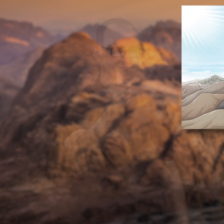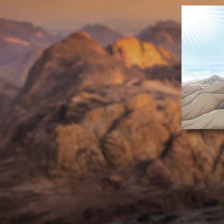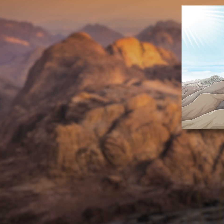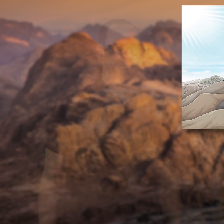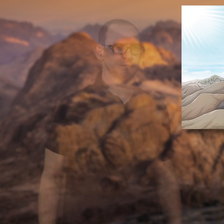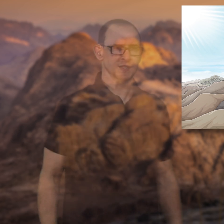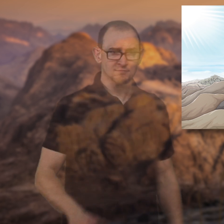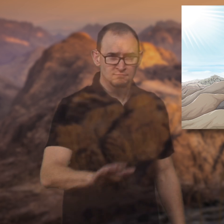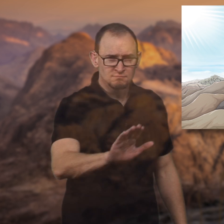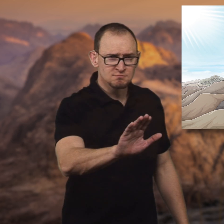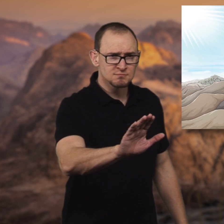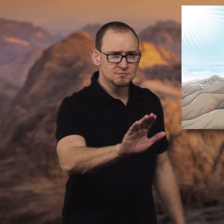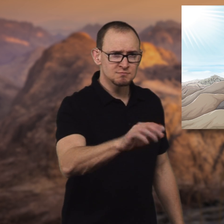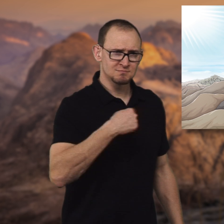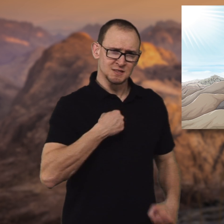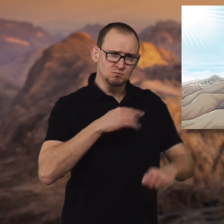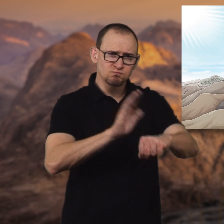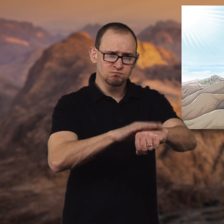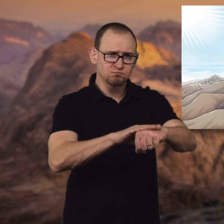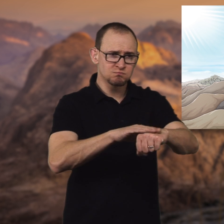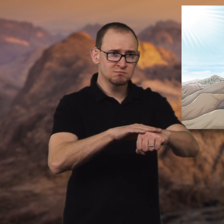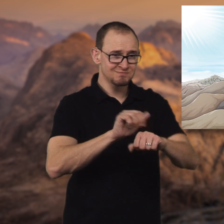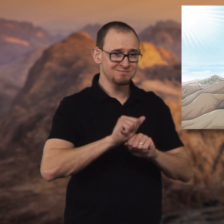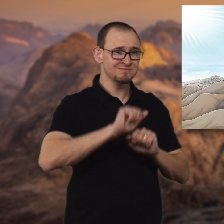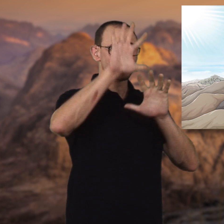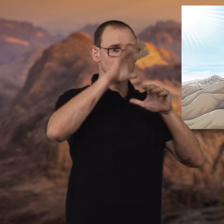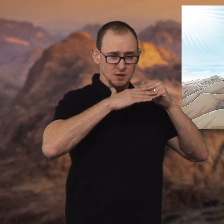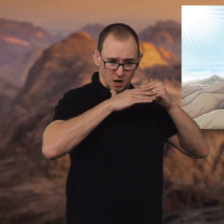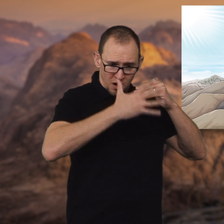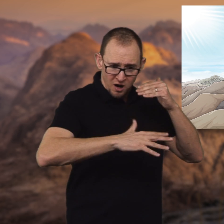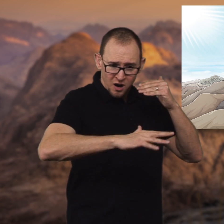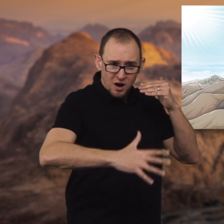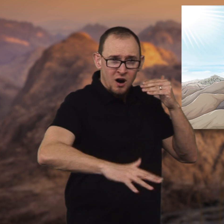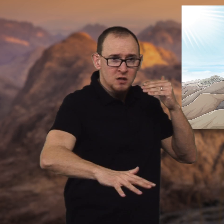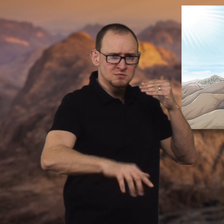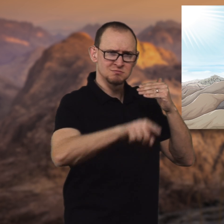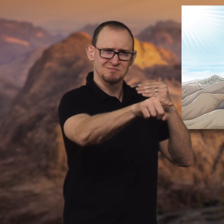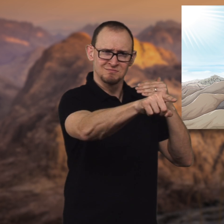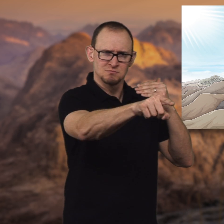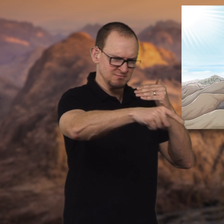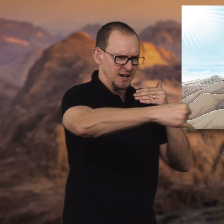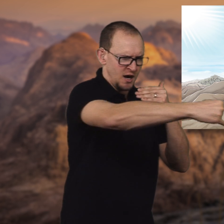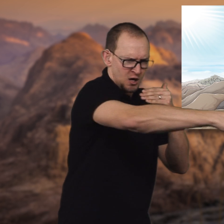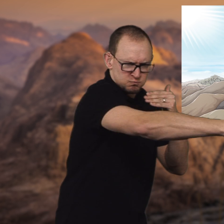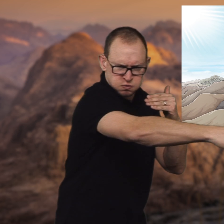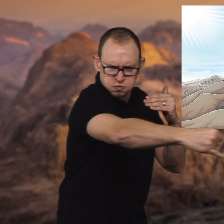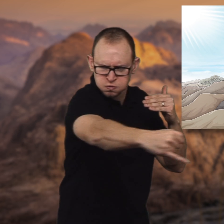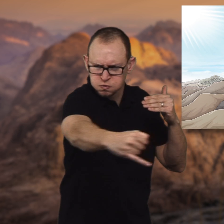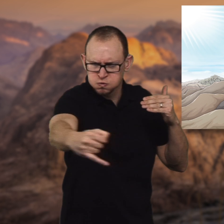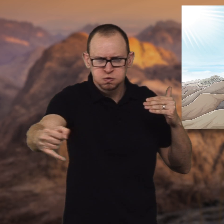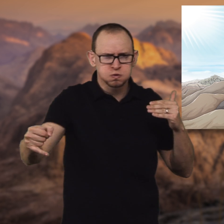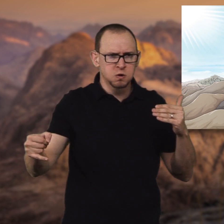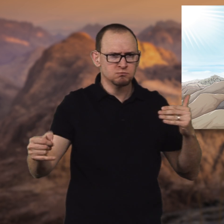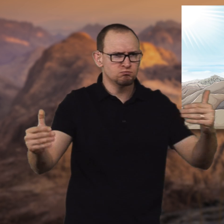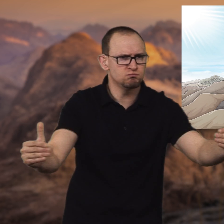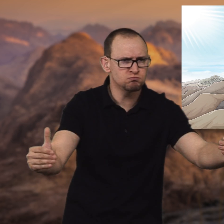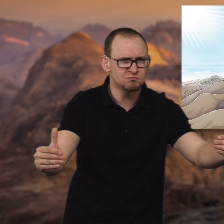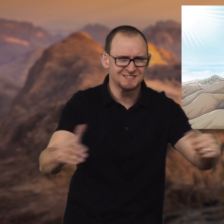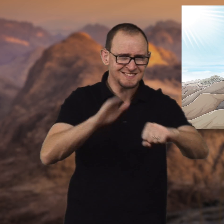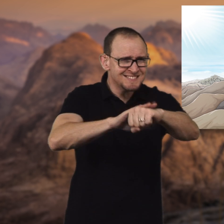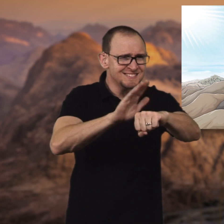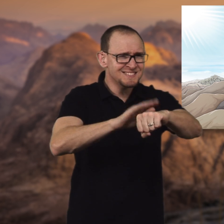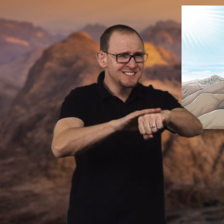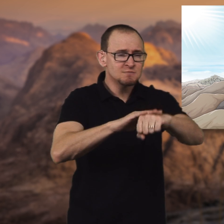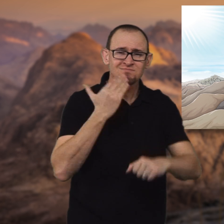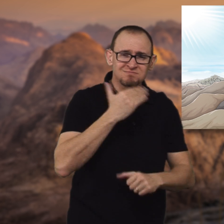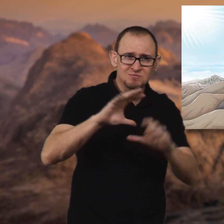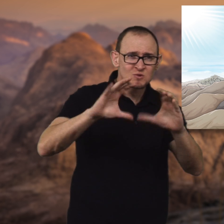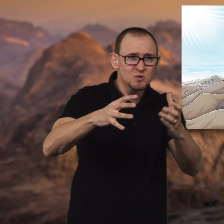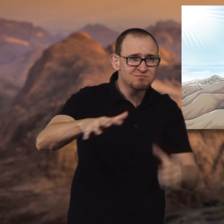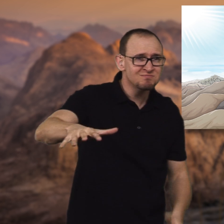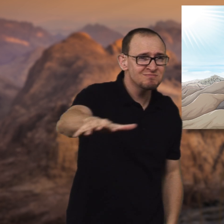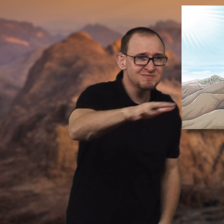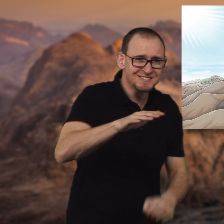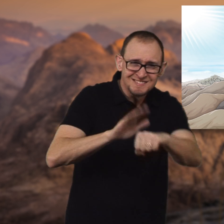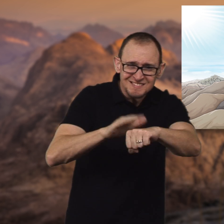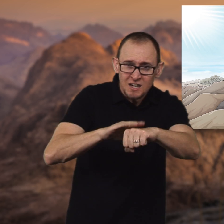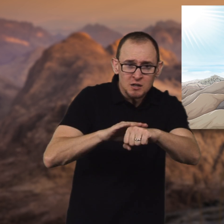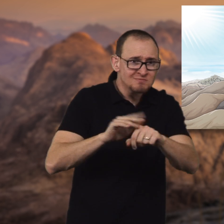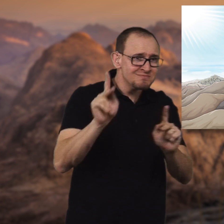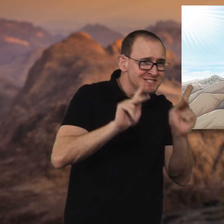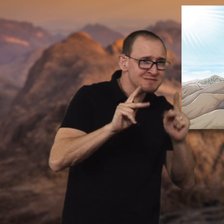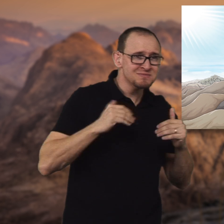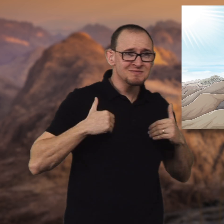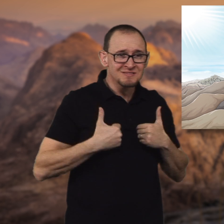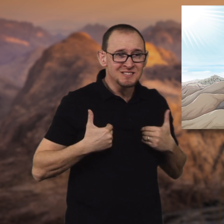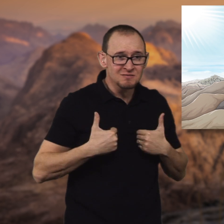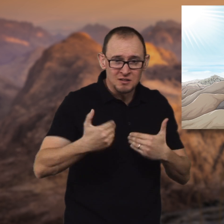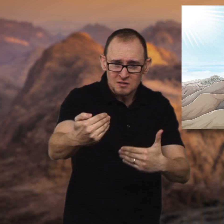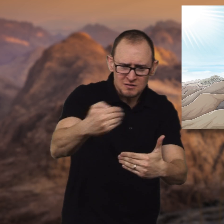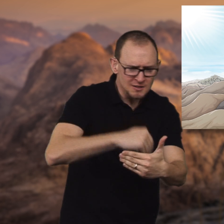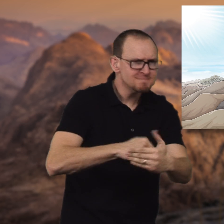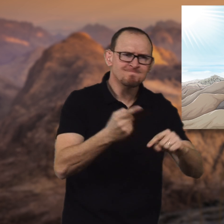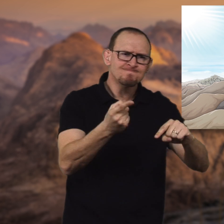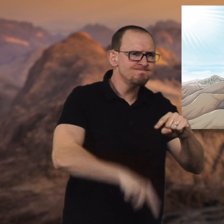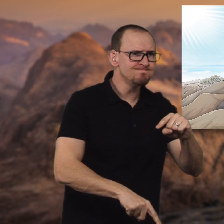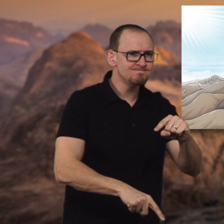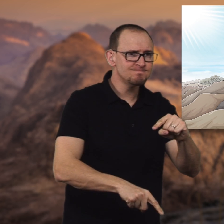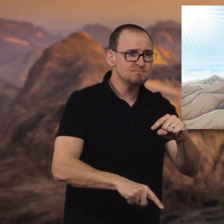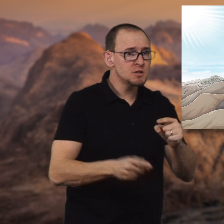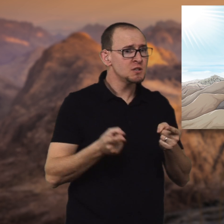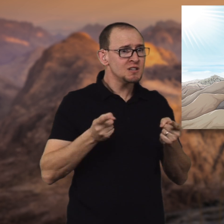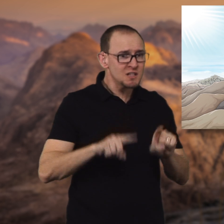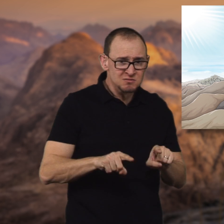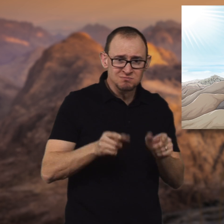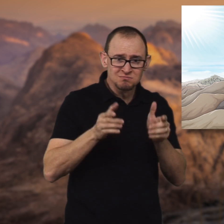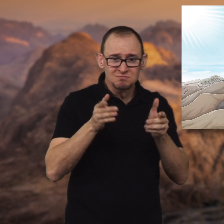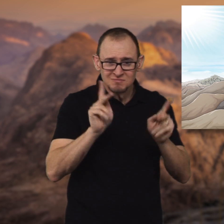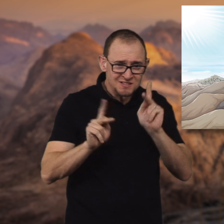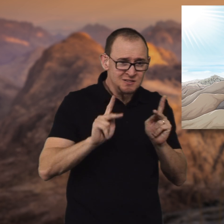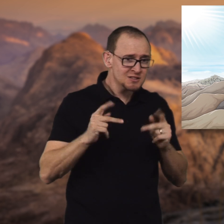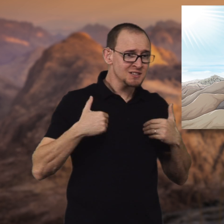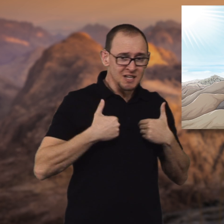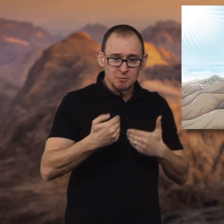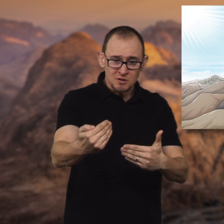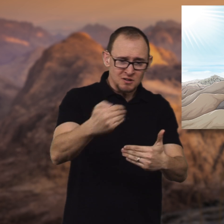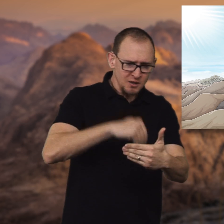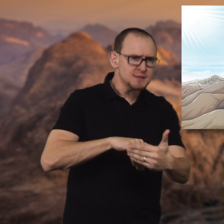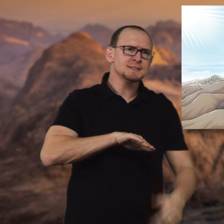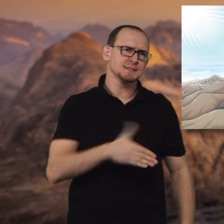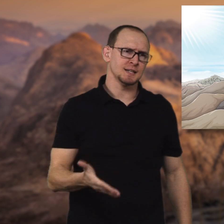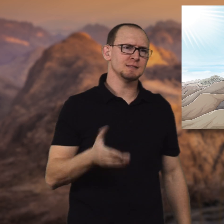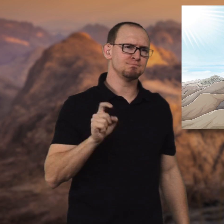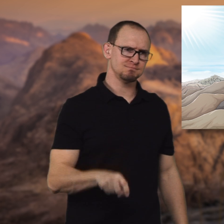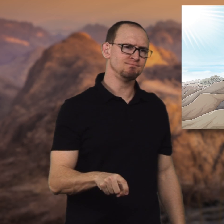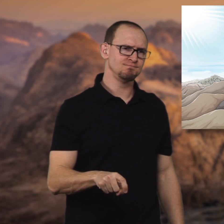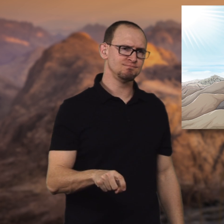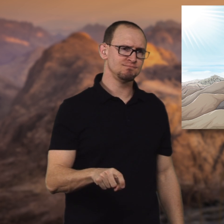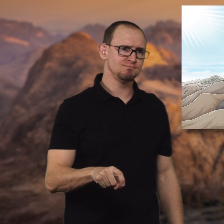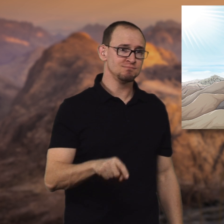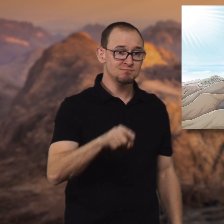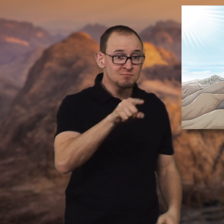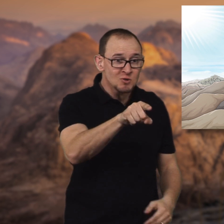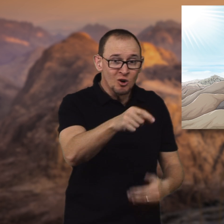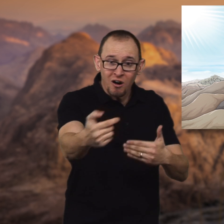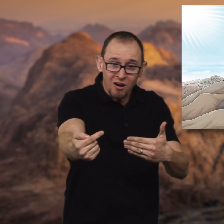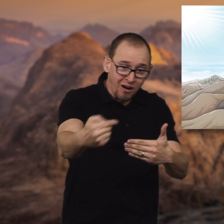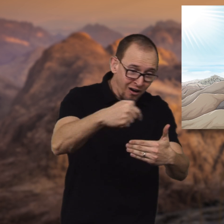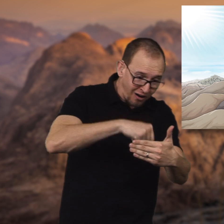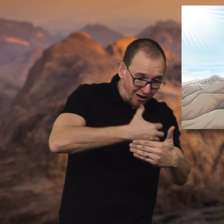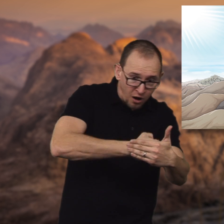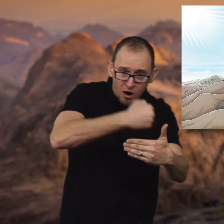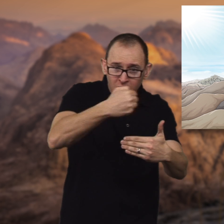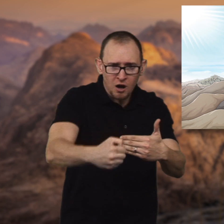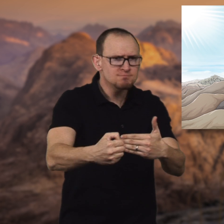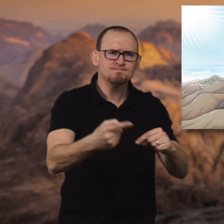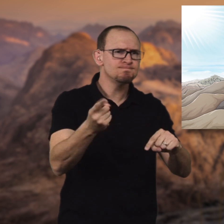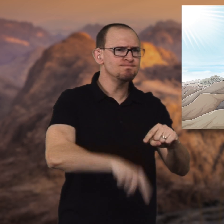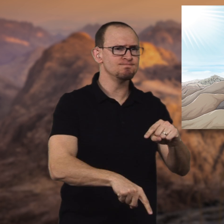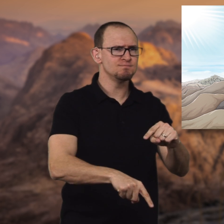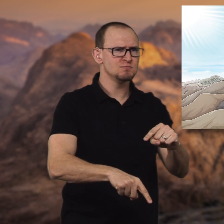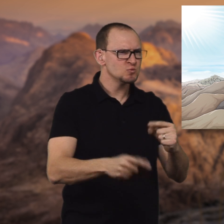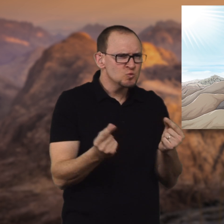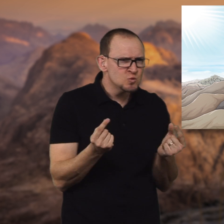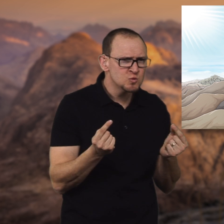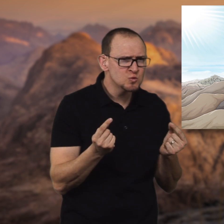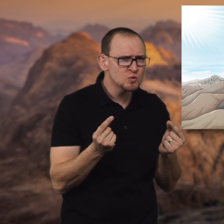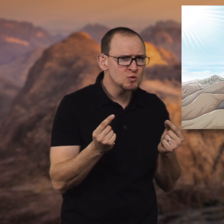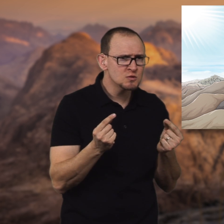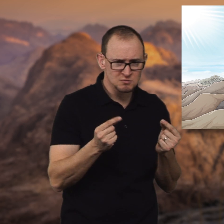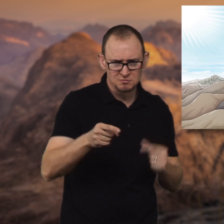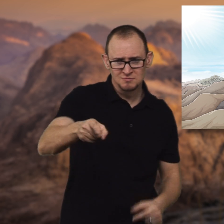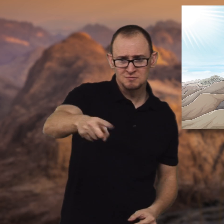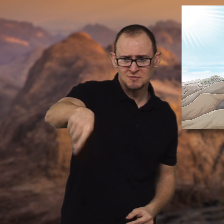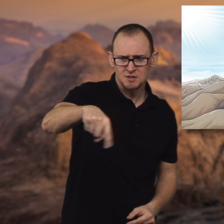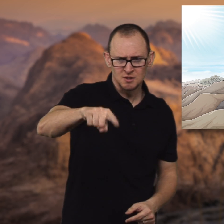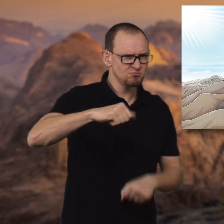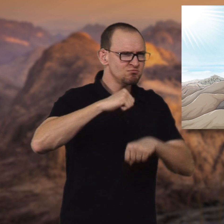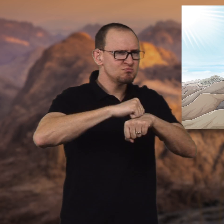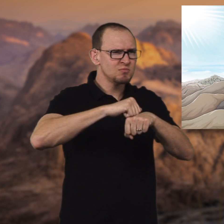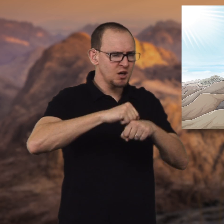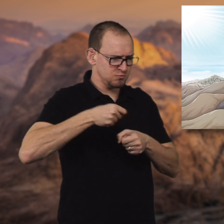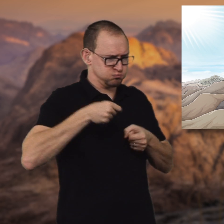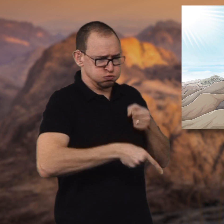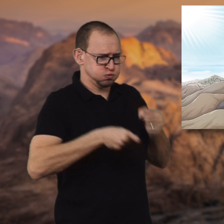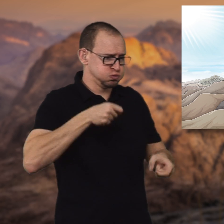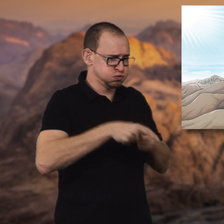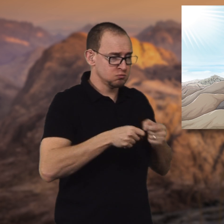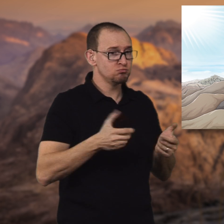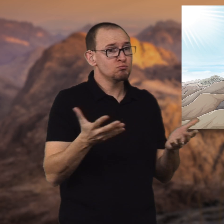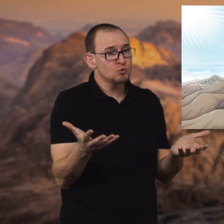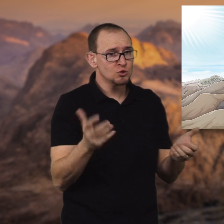And you are to set up a boundary for the people around the mountain and tell them, ‘Be careful not to go up on the mountain or touch its base. Whoever touches the mountain shall surely be put to death.